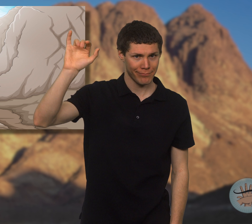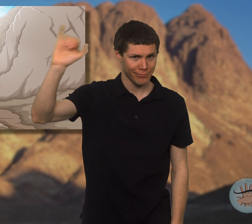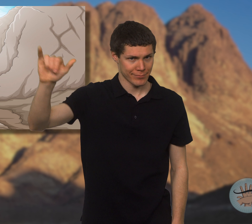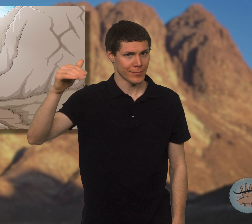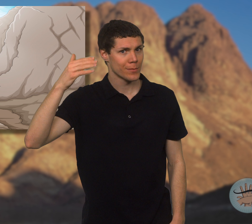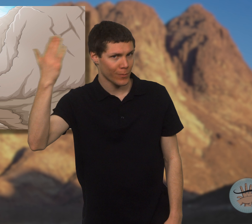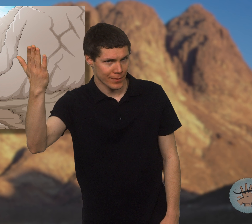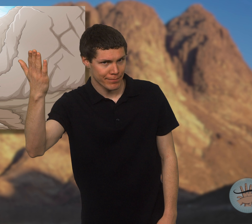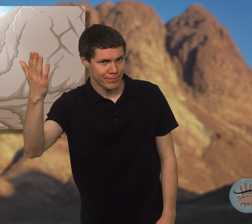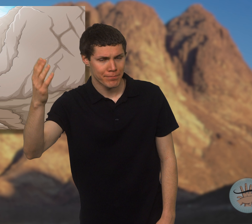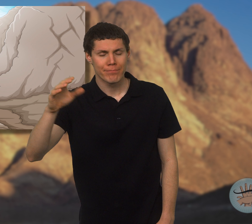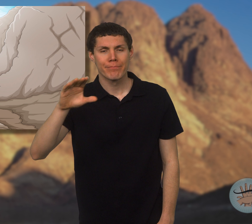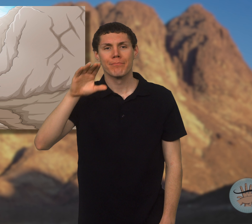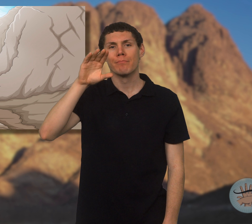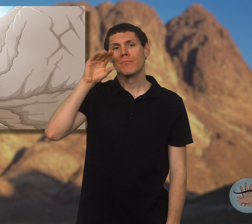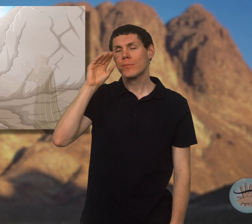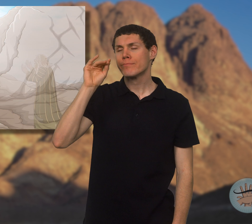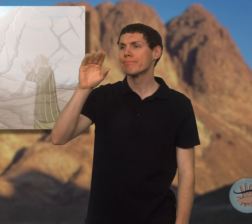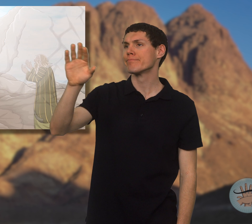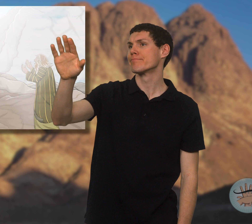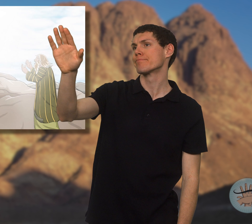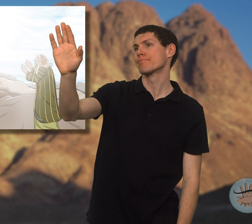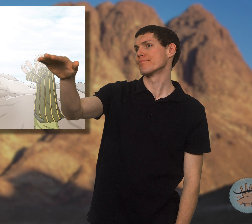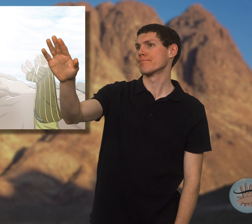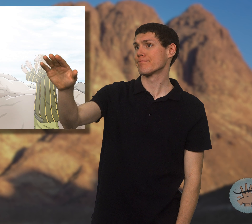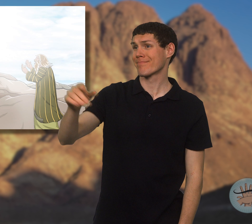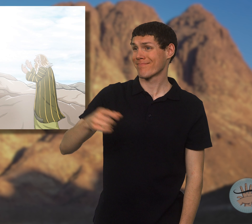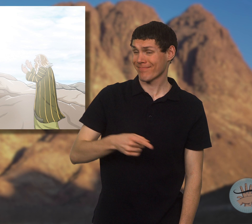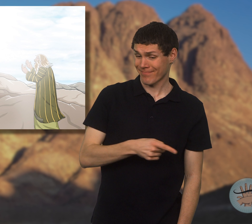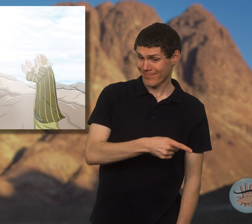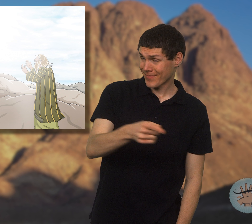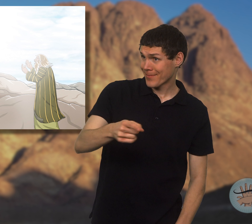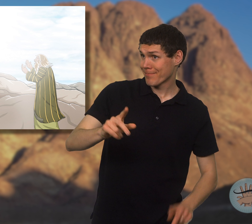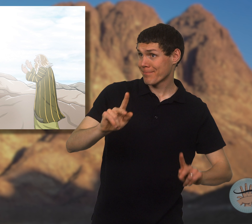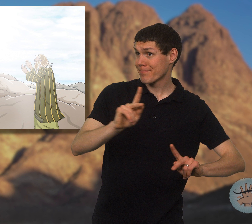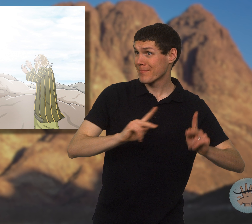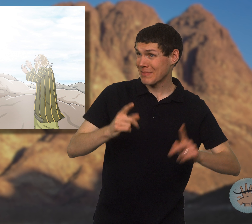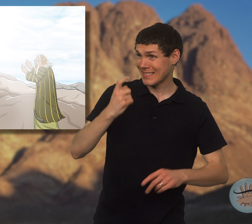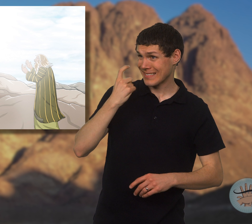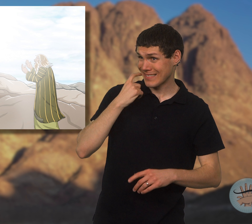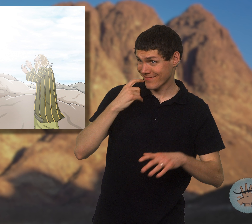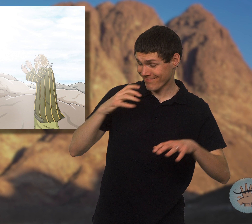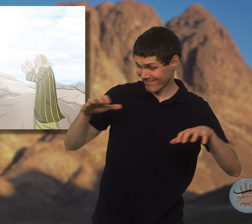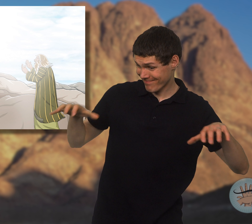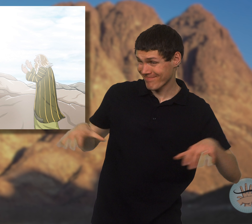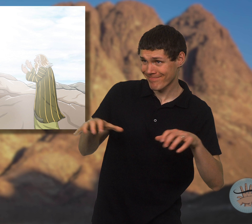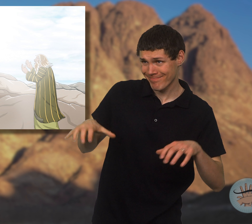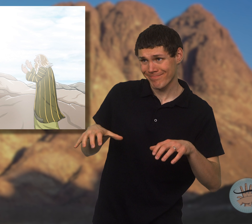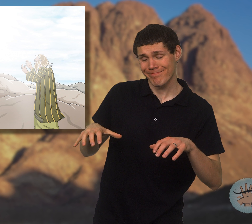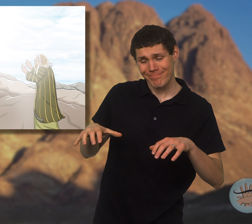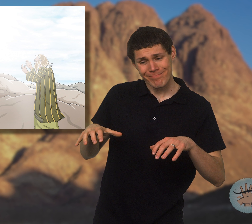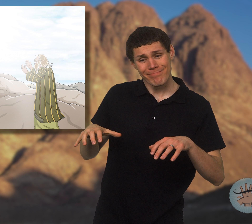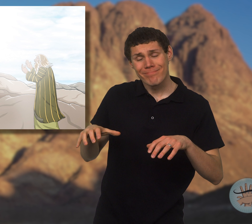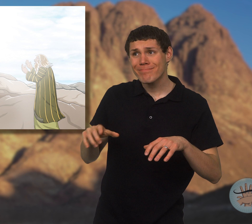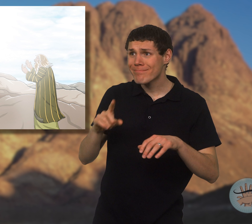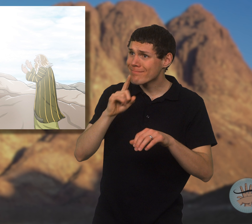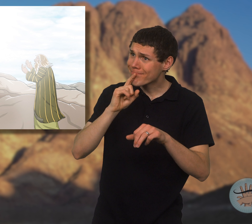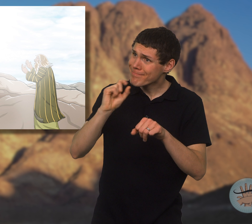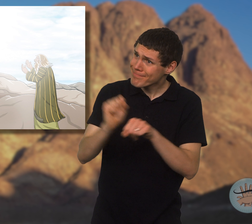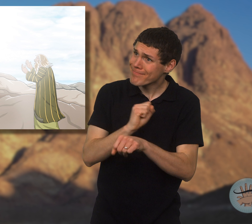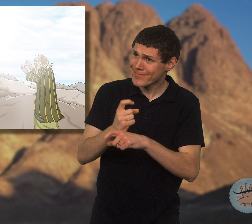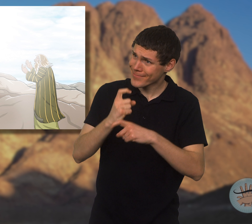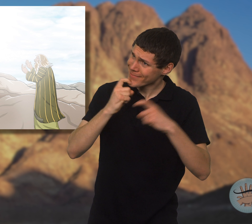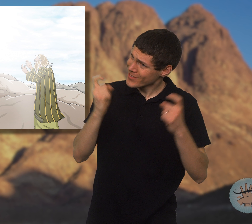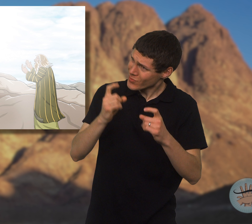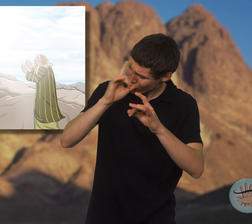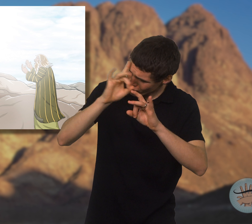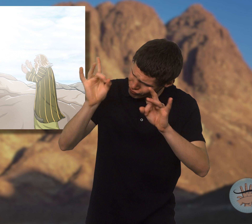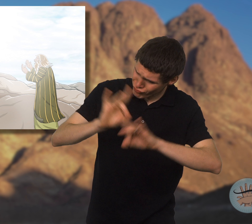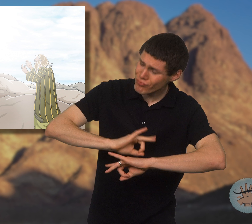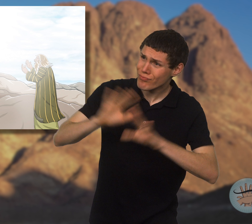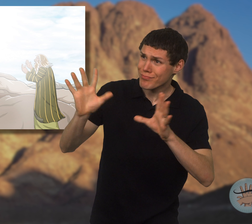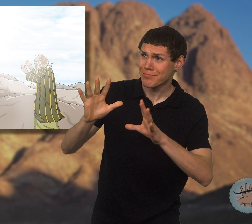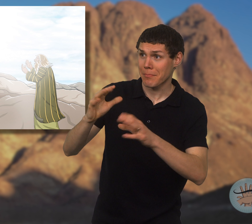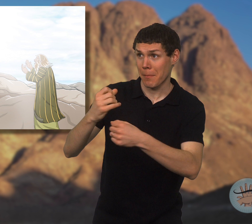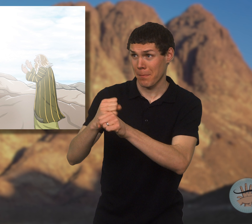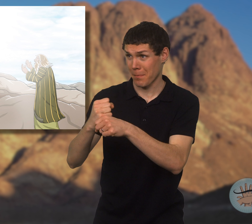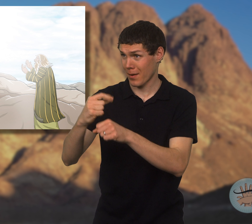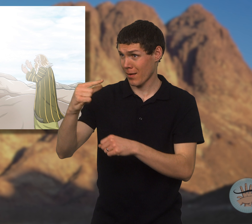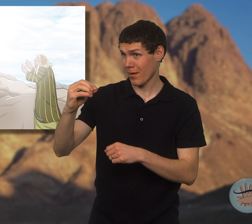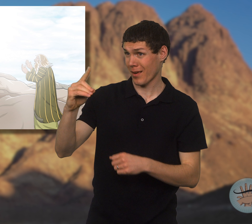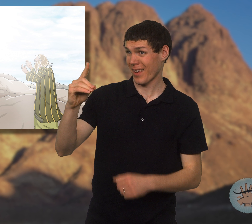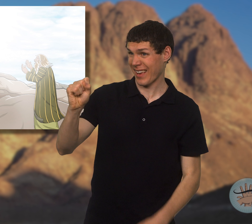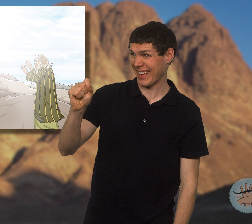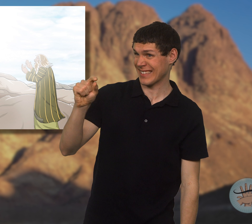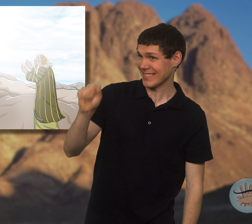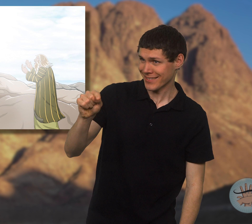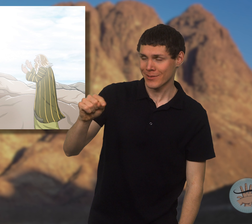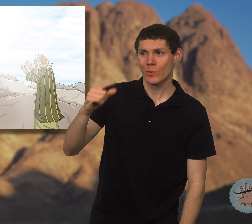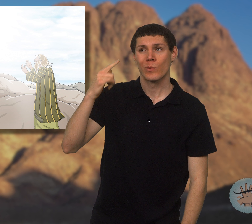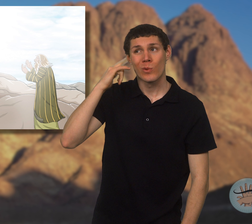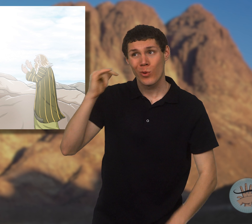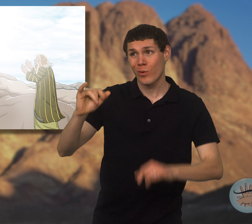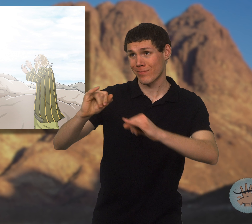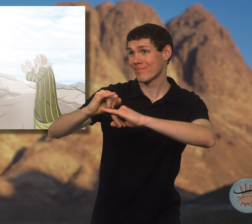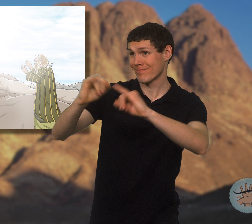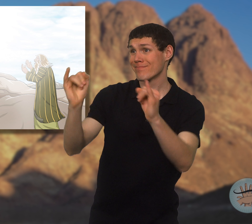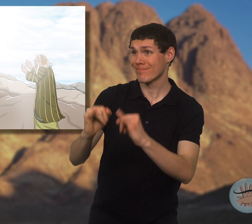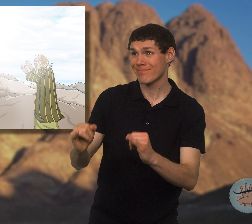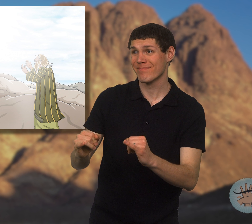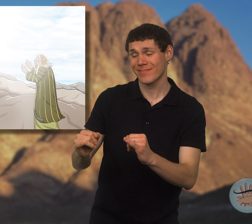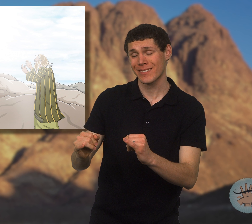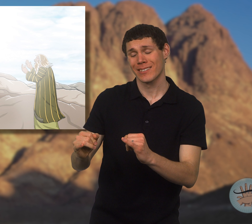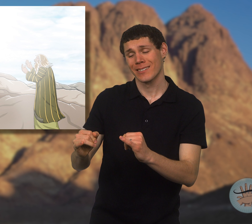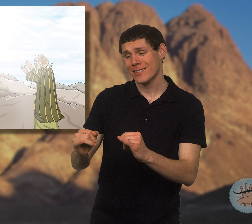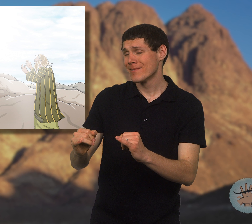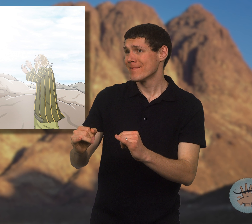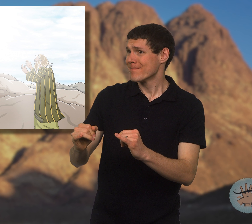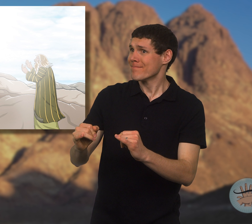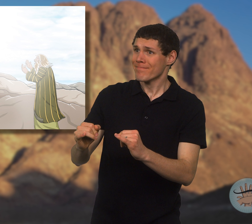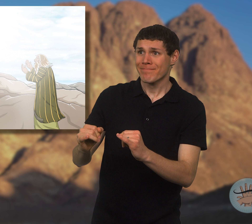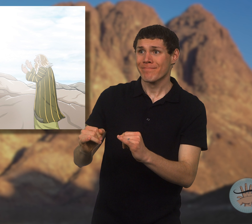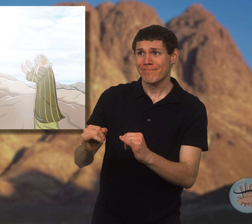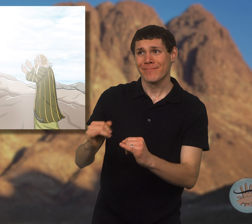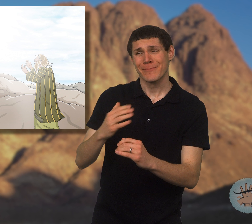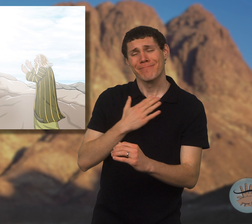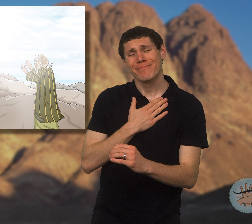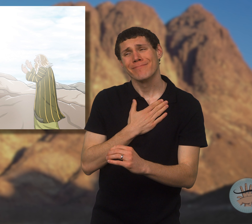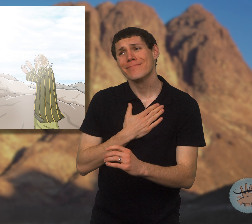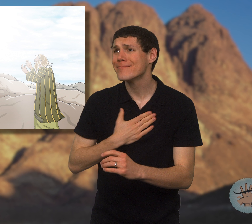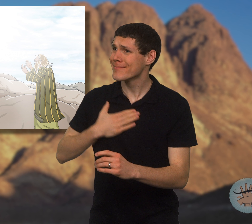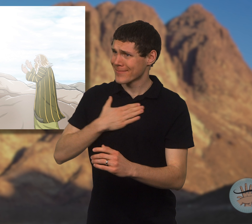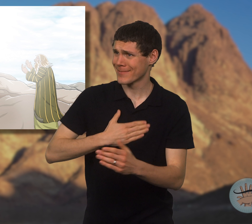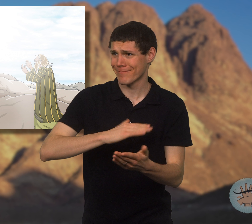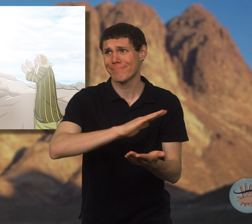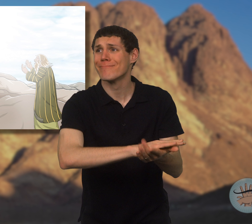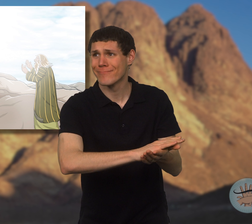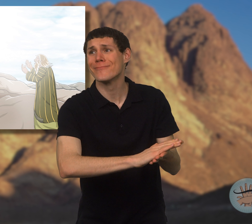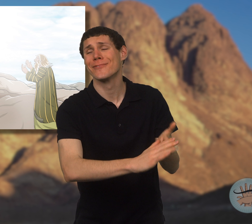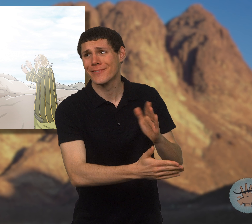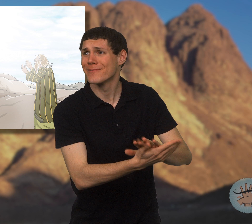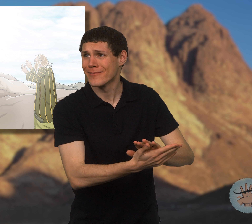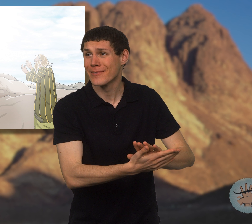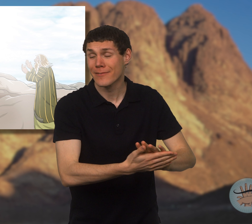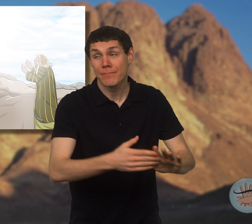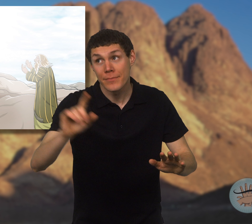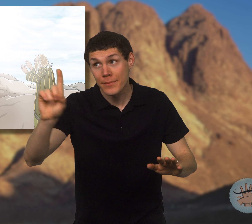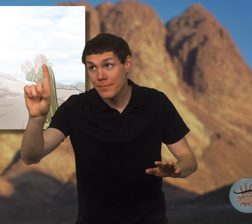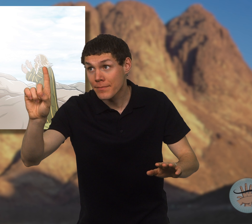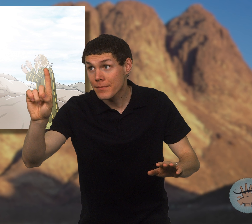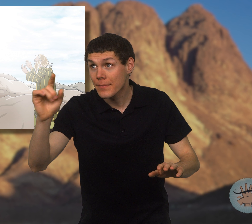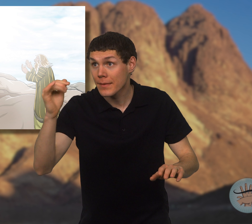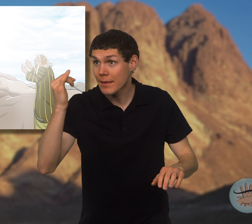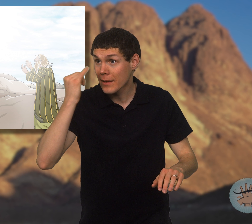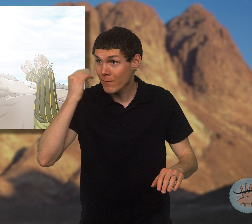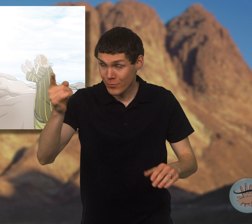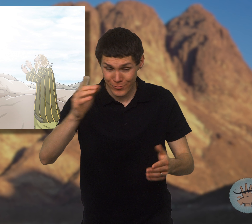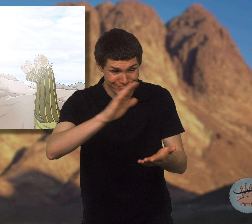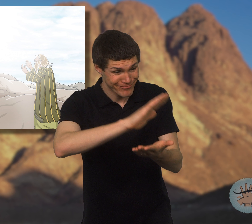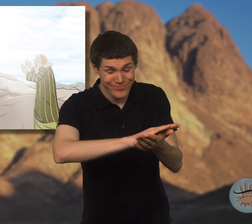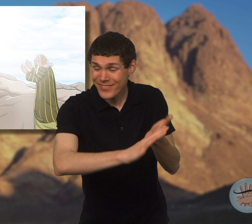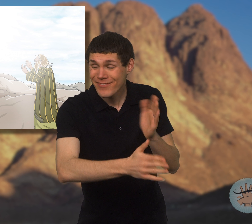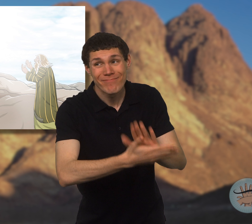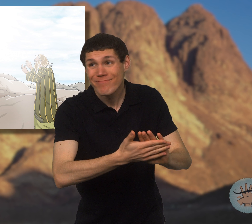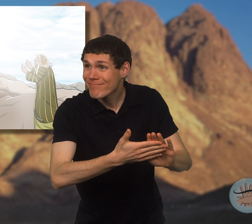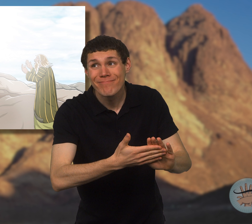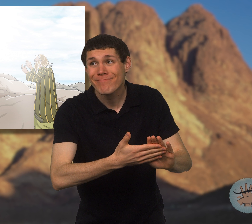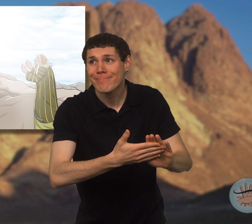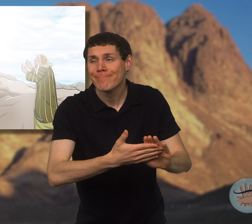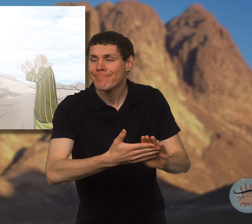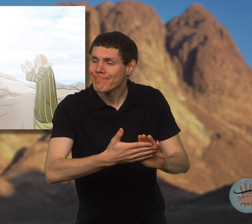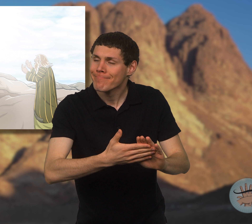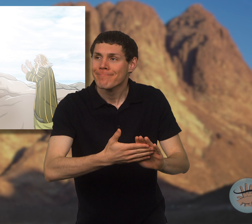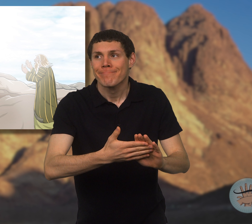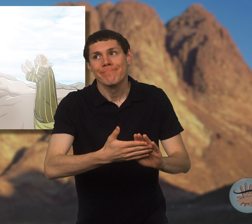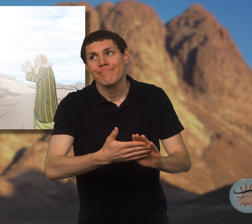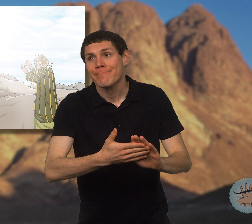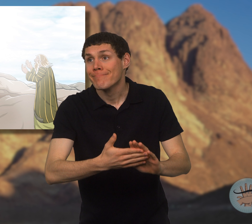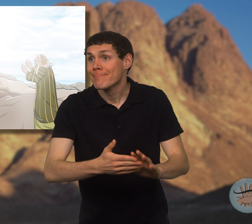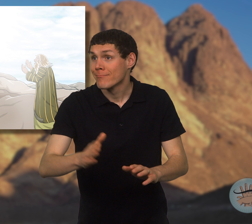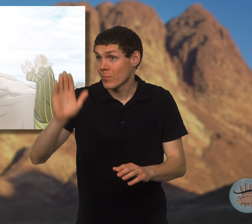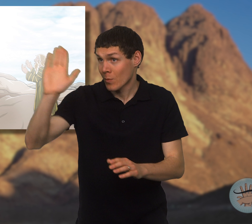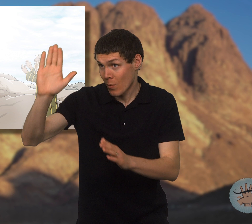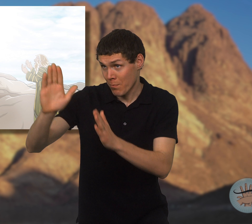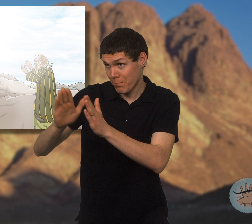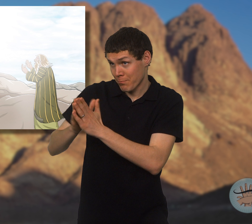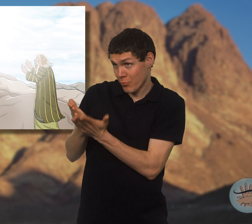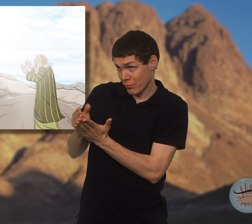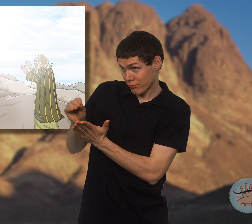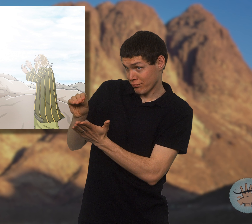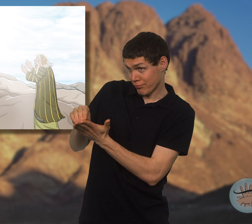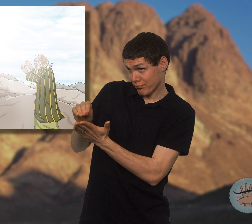So Moses returned to the LORD and said, “Oh, what a great sin these people have committed! They have made gods of gold for themselves.